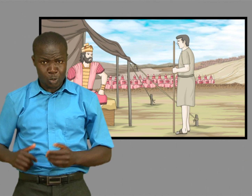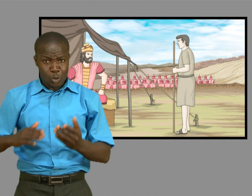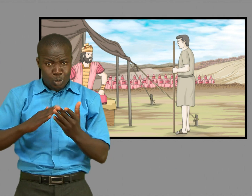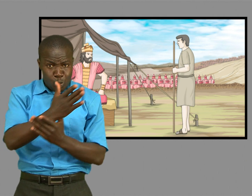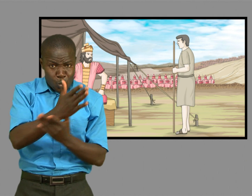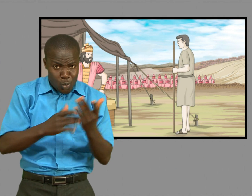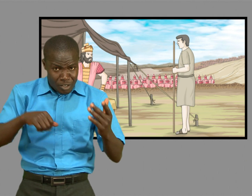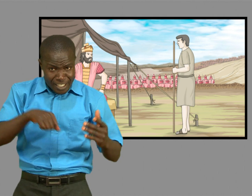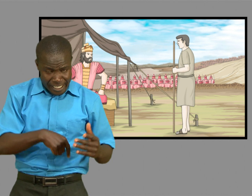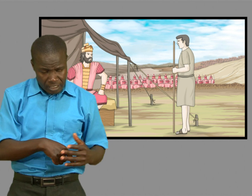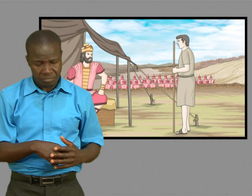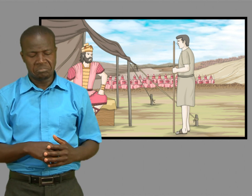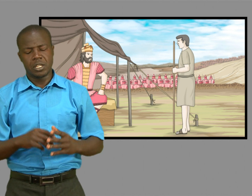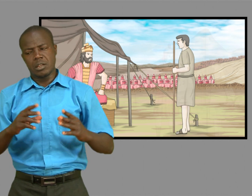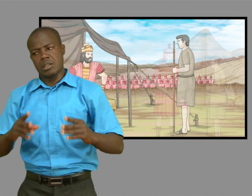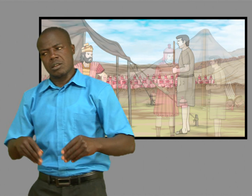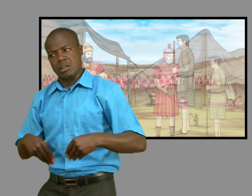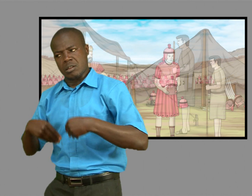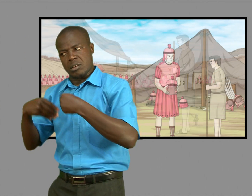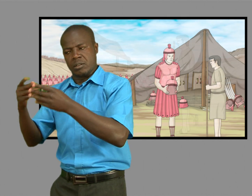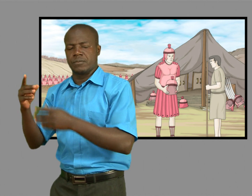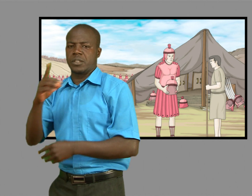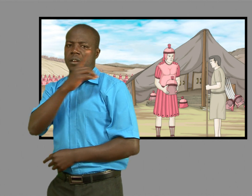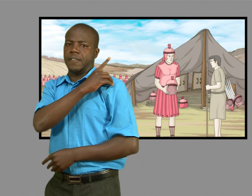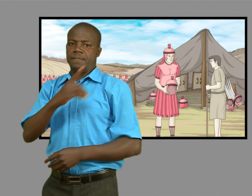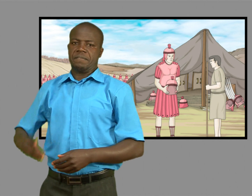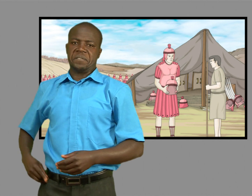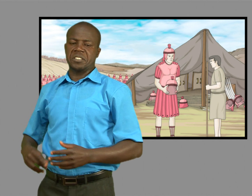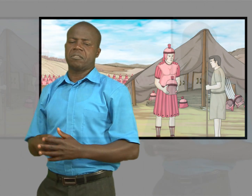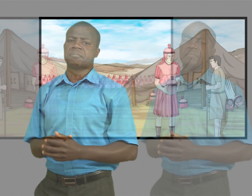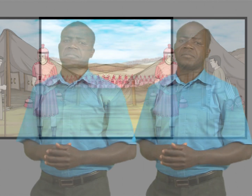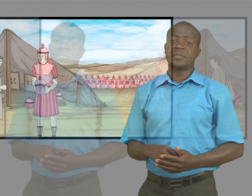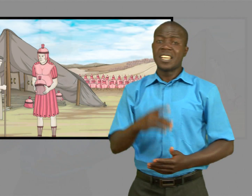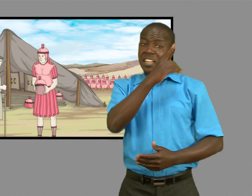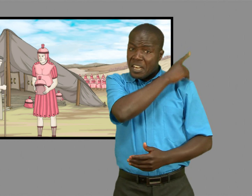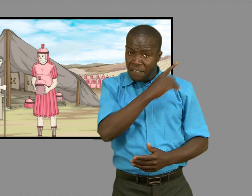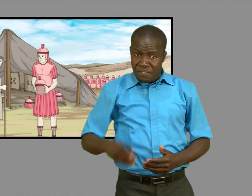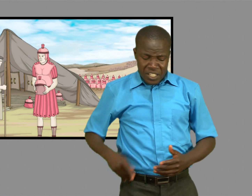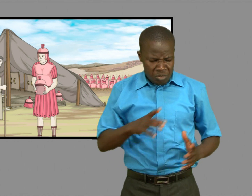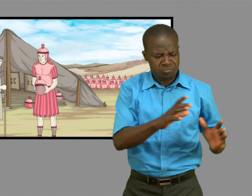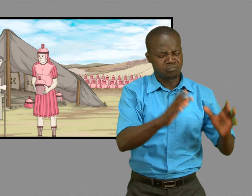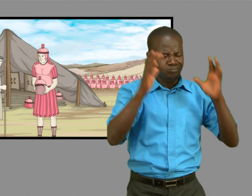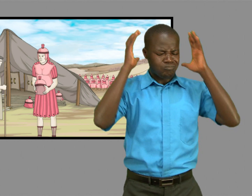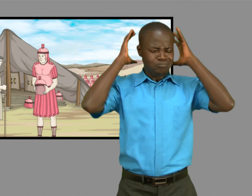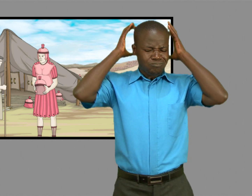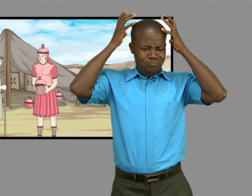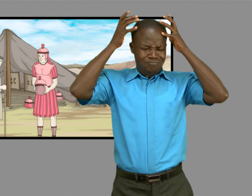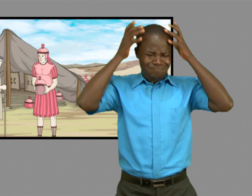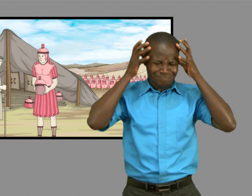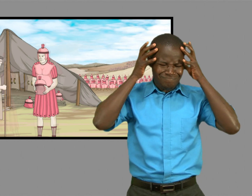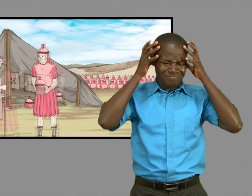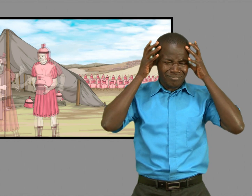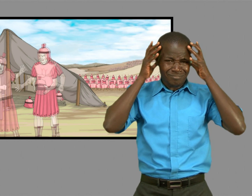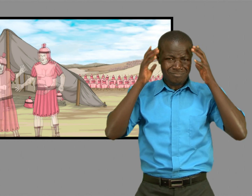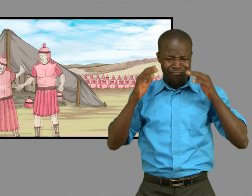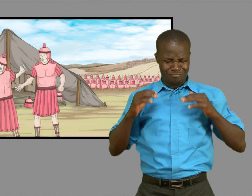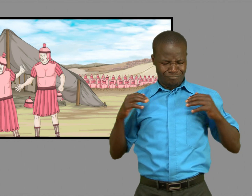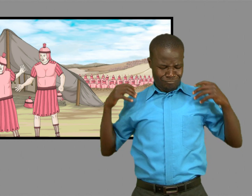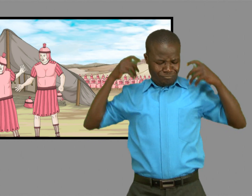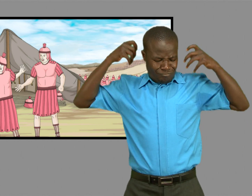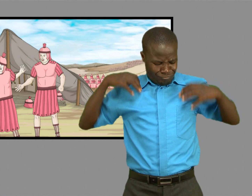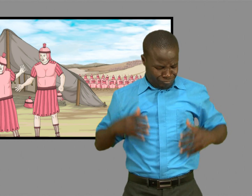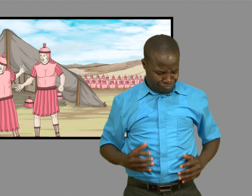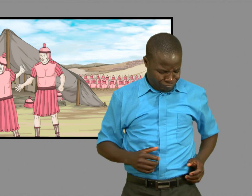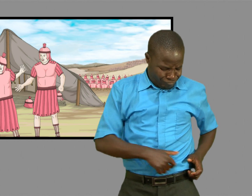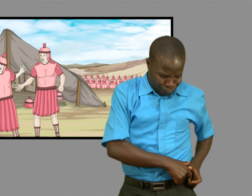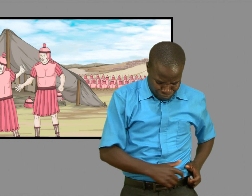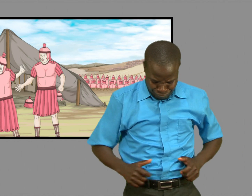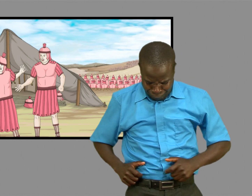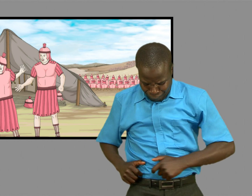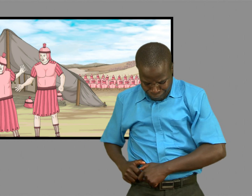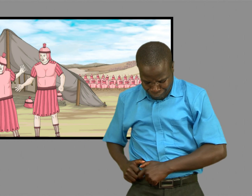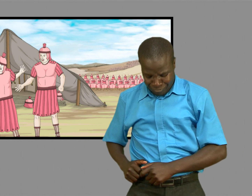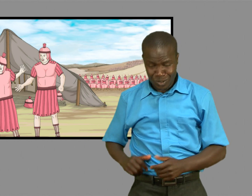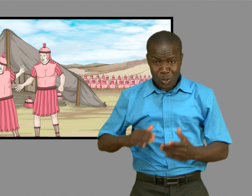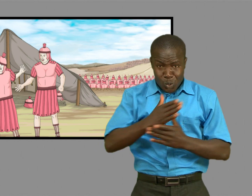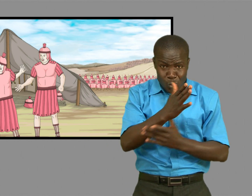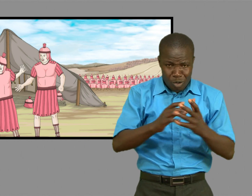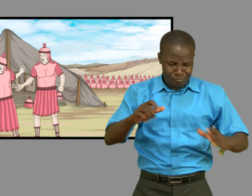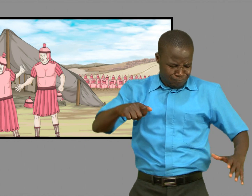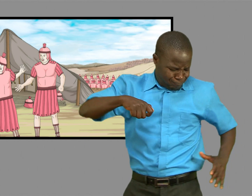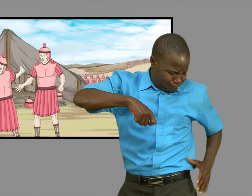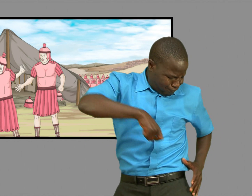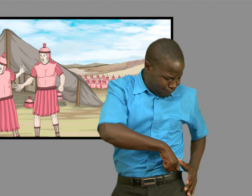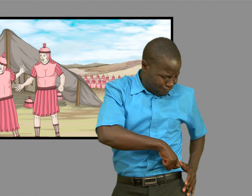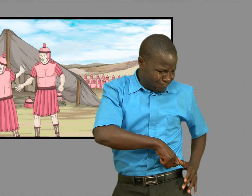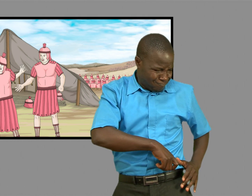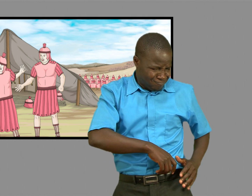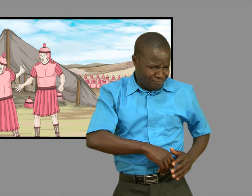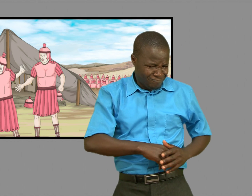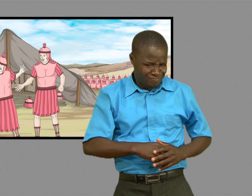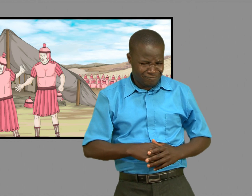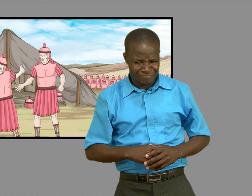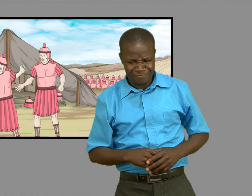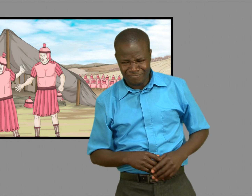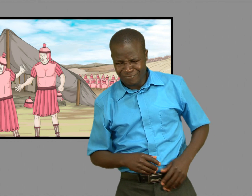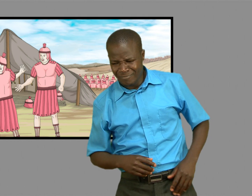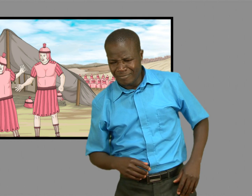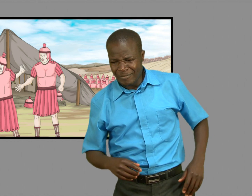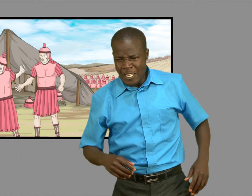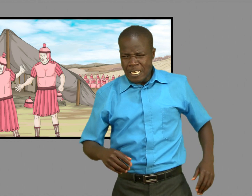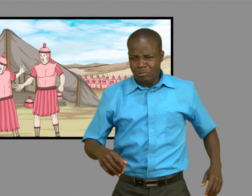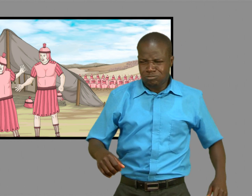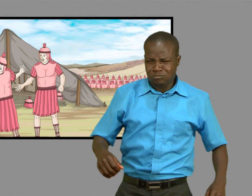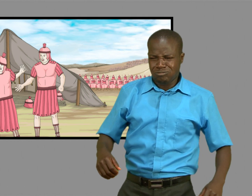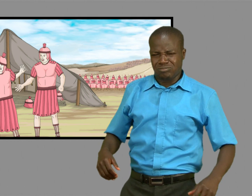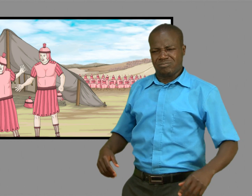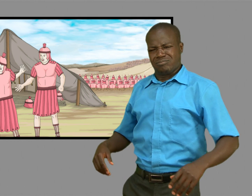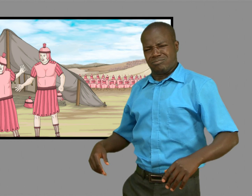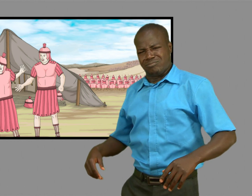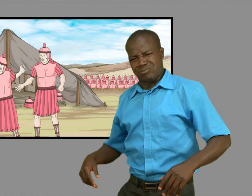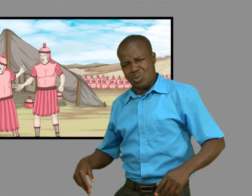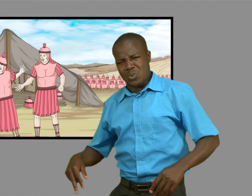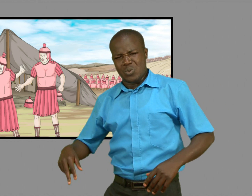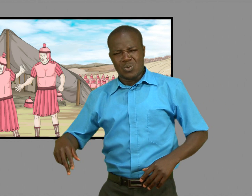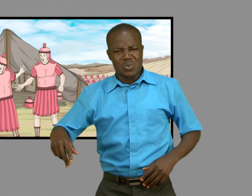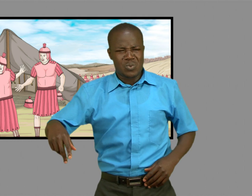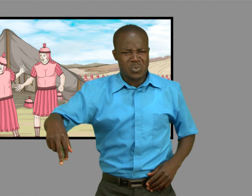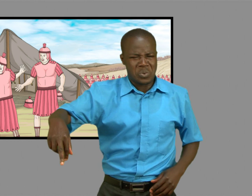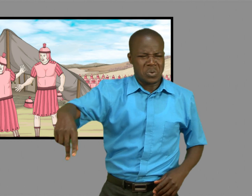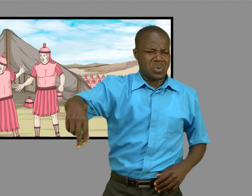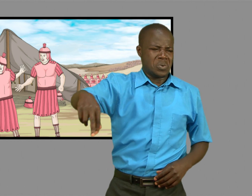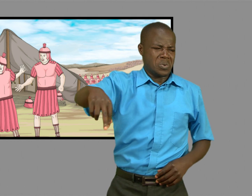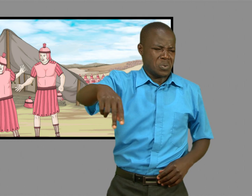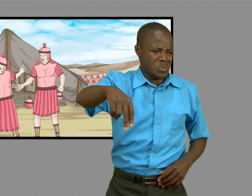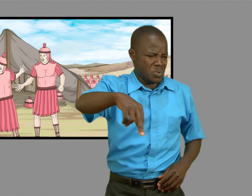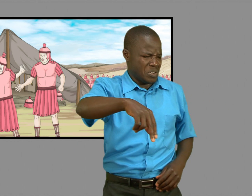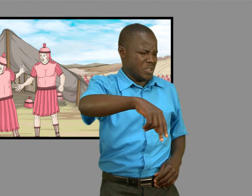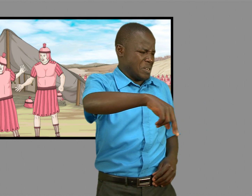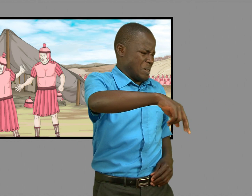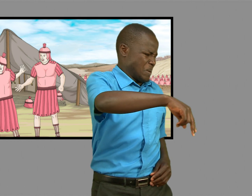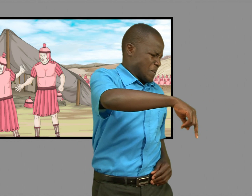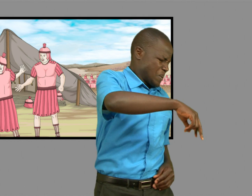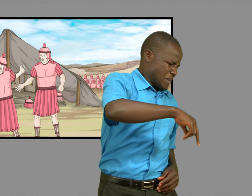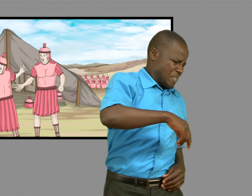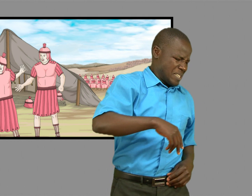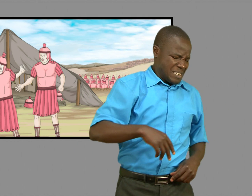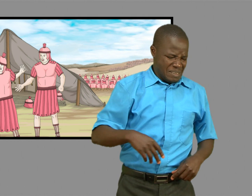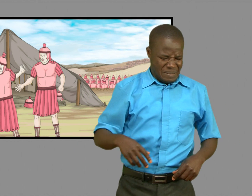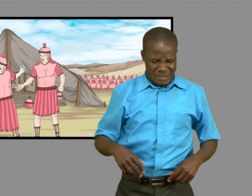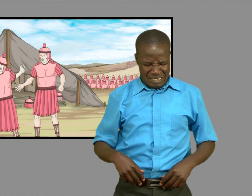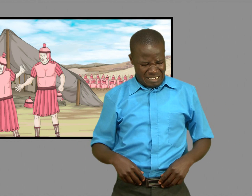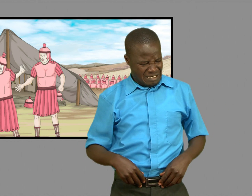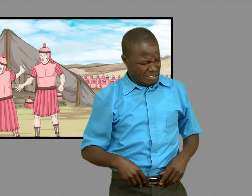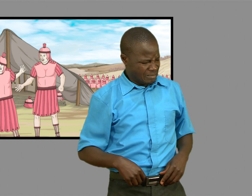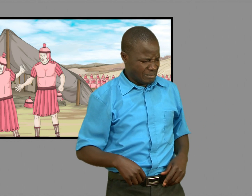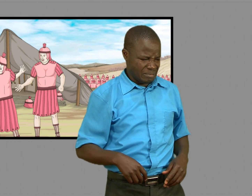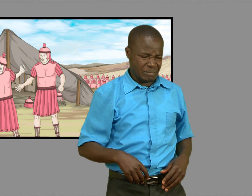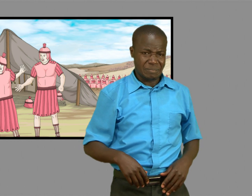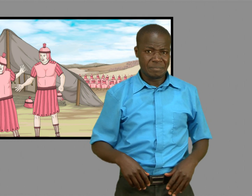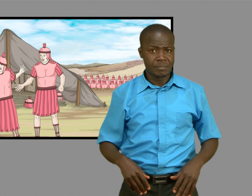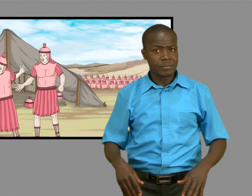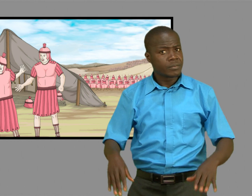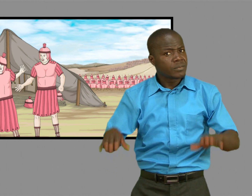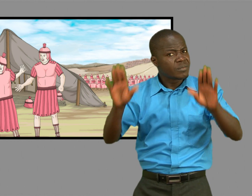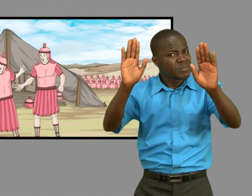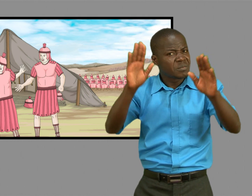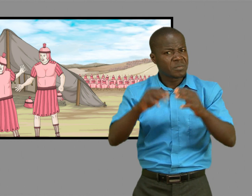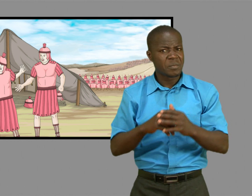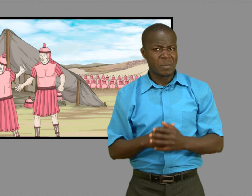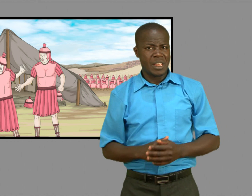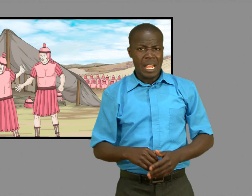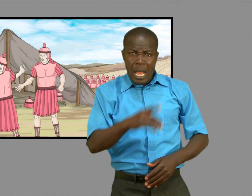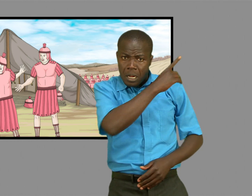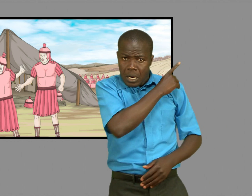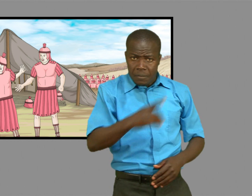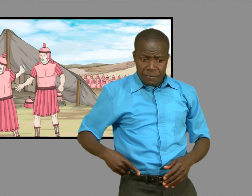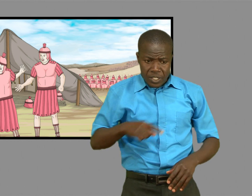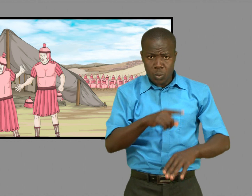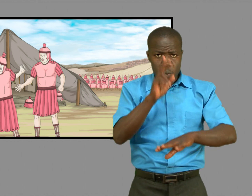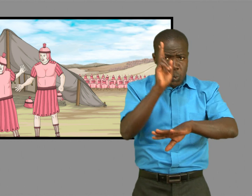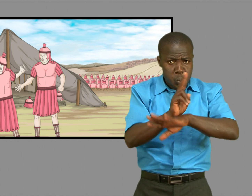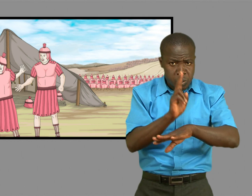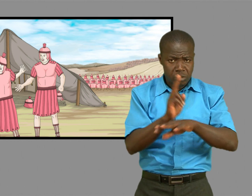Then Saul clothed David in his own tunic, put a bronze helmet on his head, and dressed him in armor.